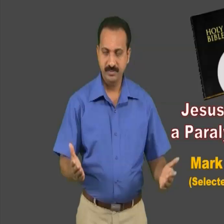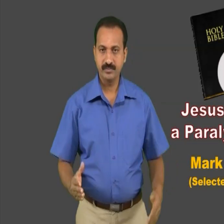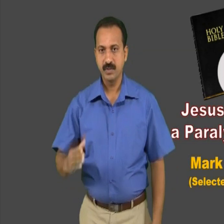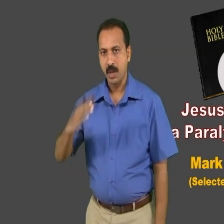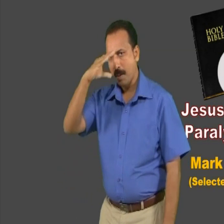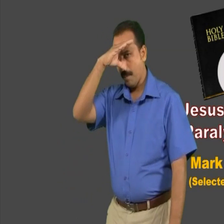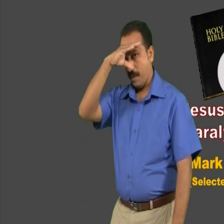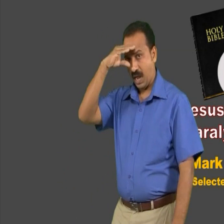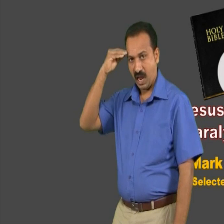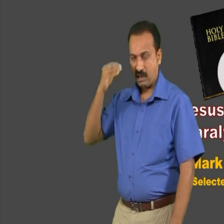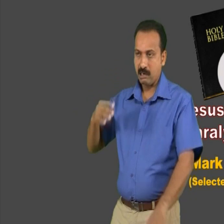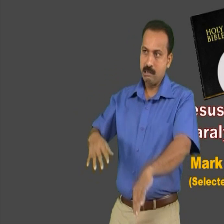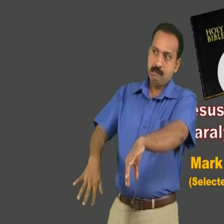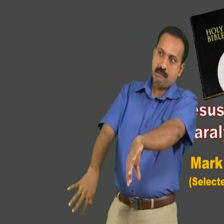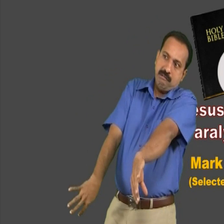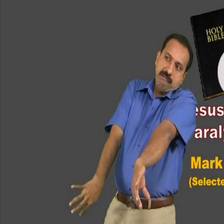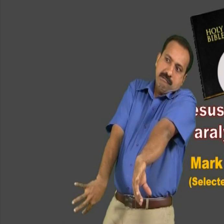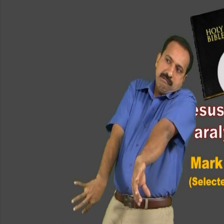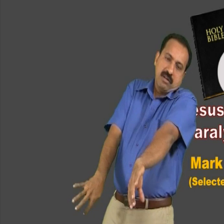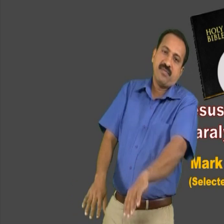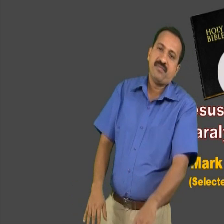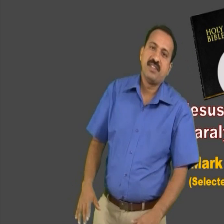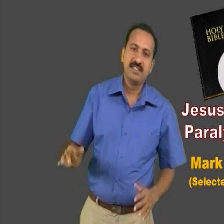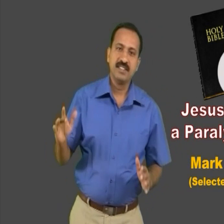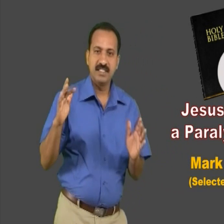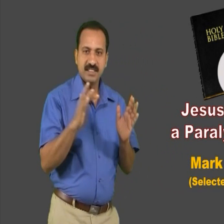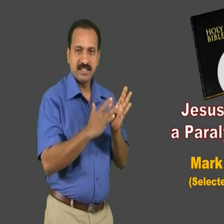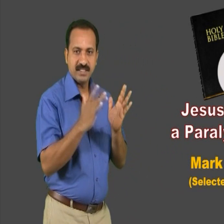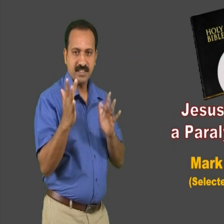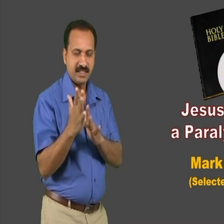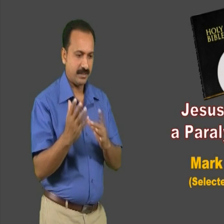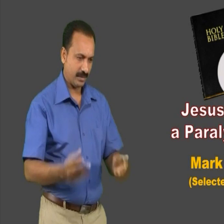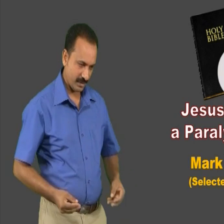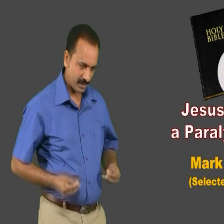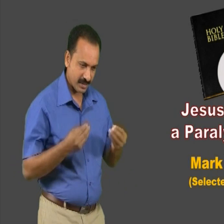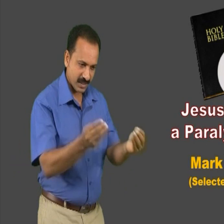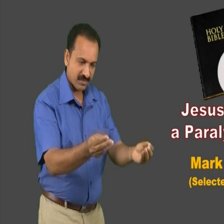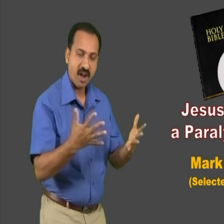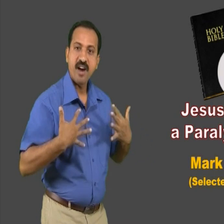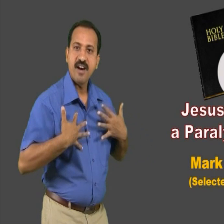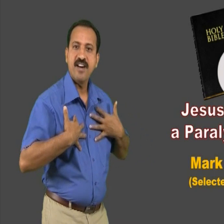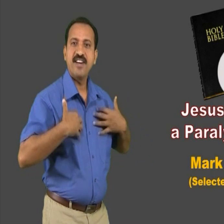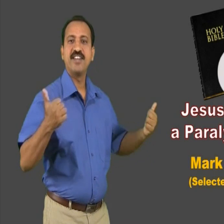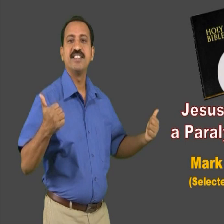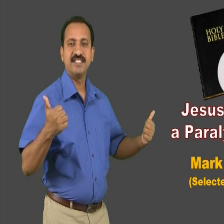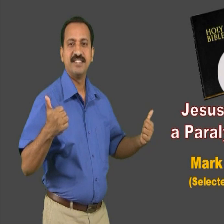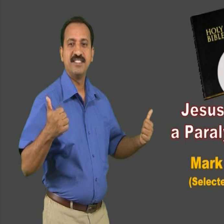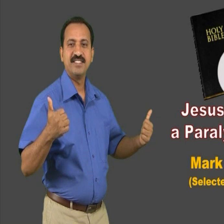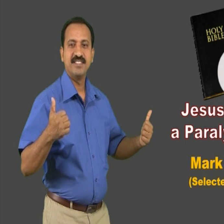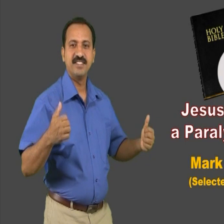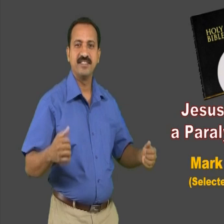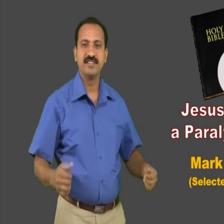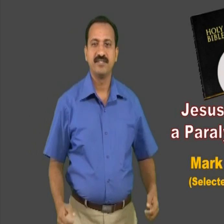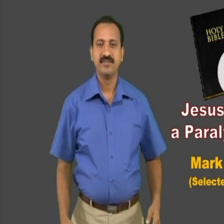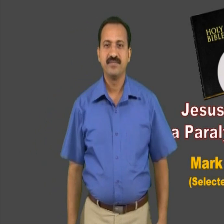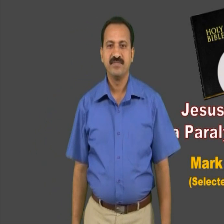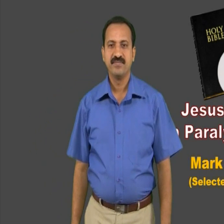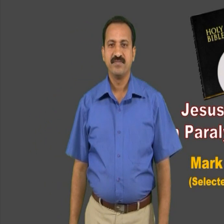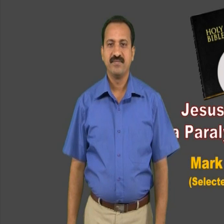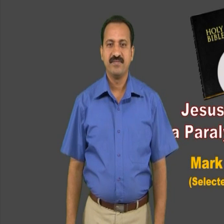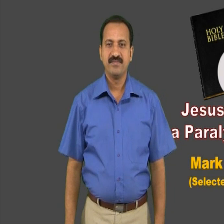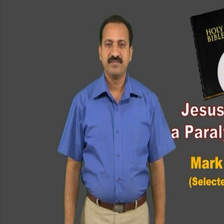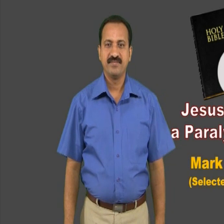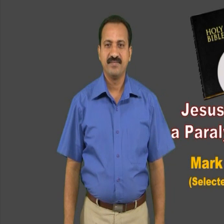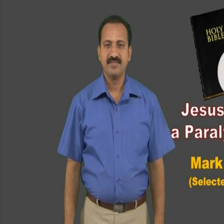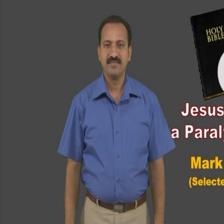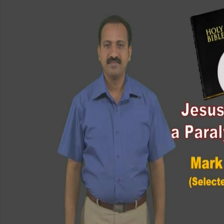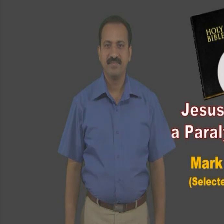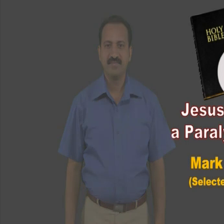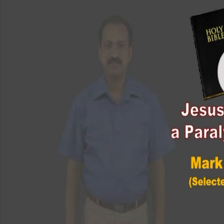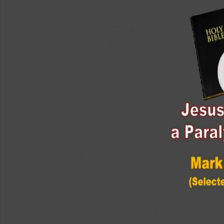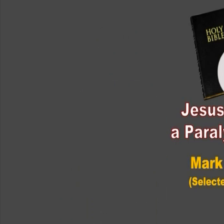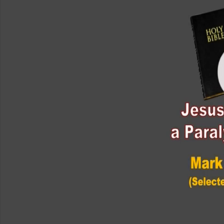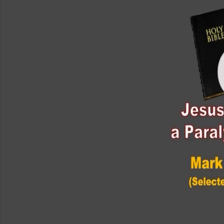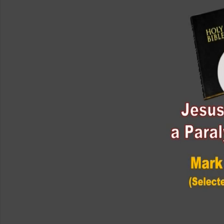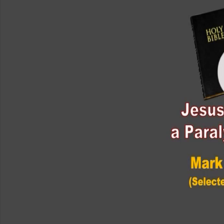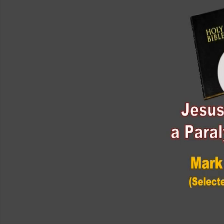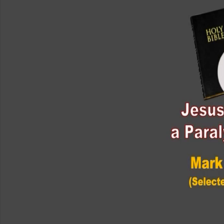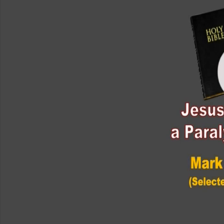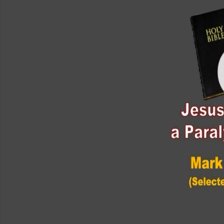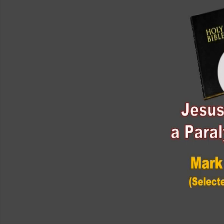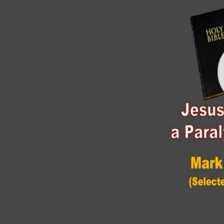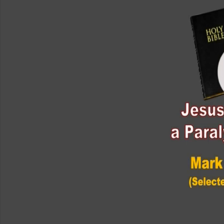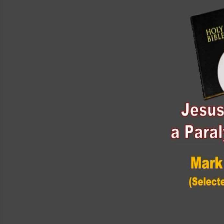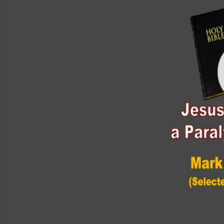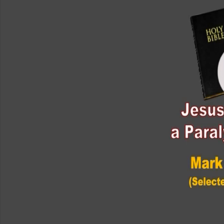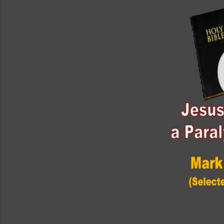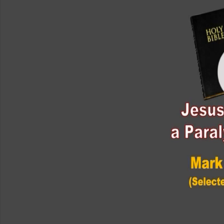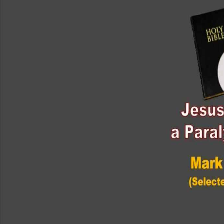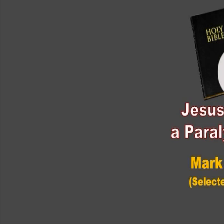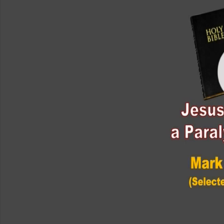Jesus heals a paralytic man